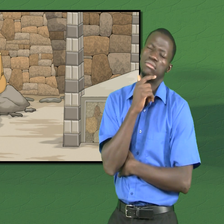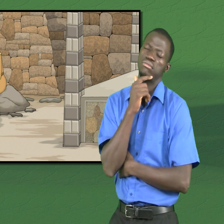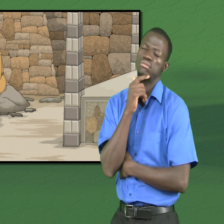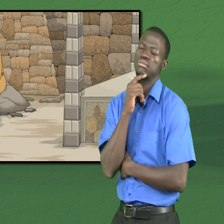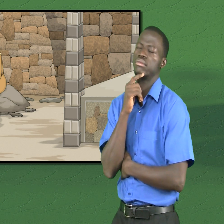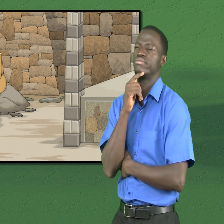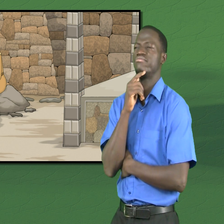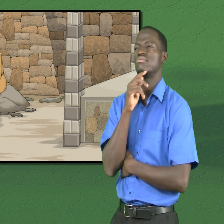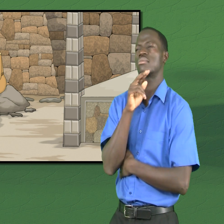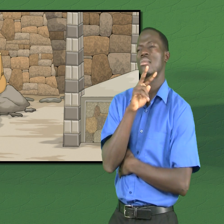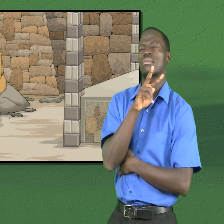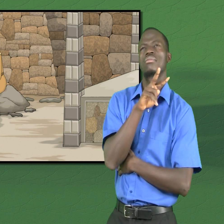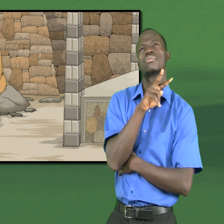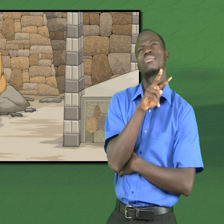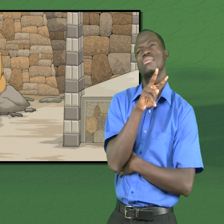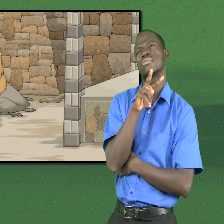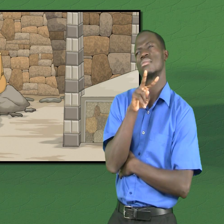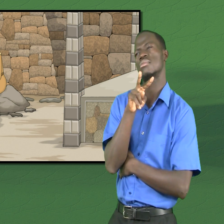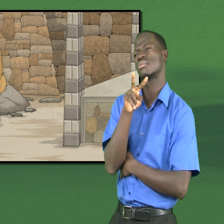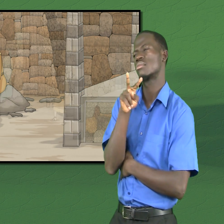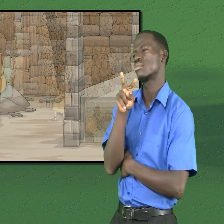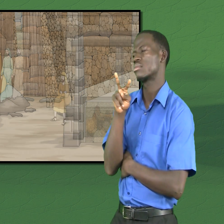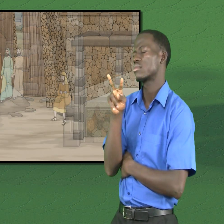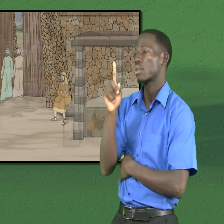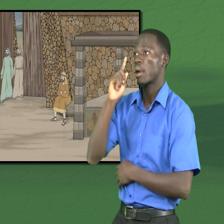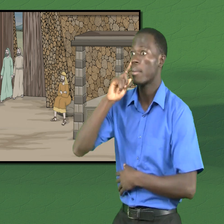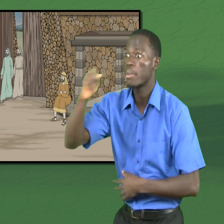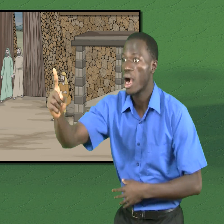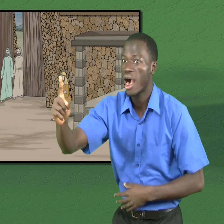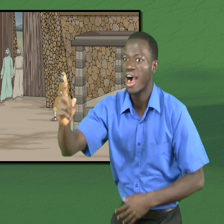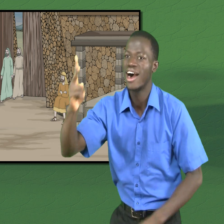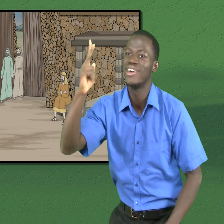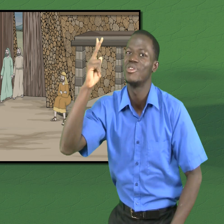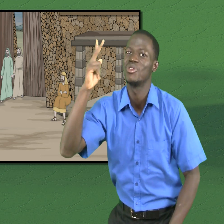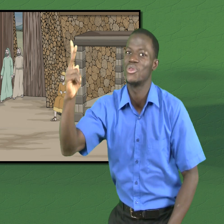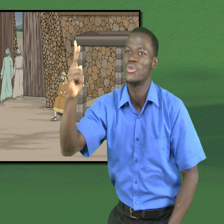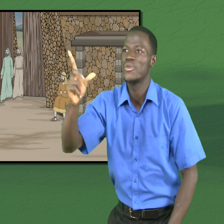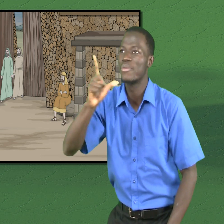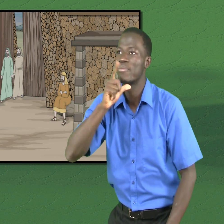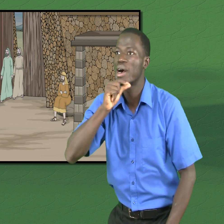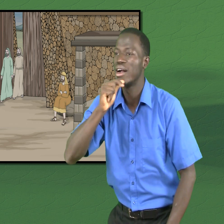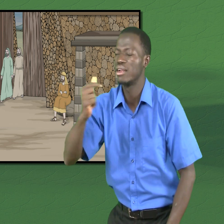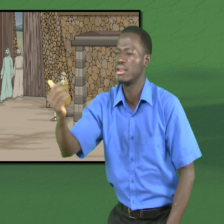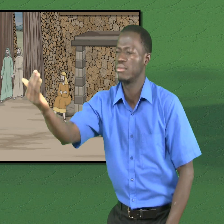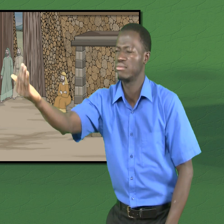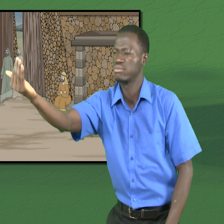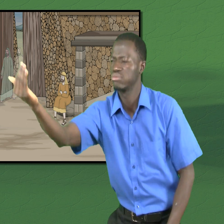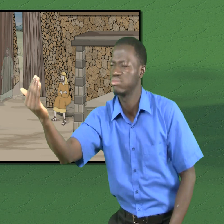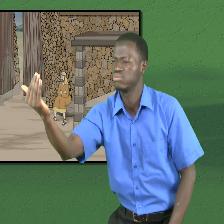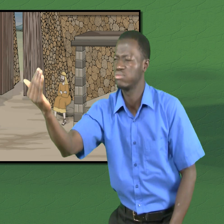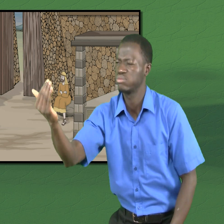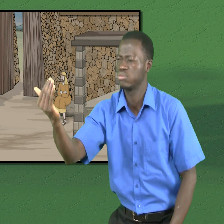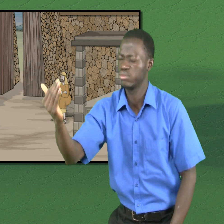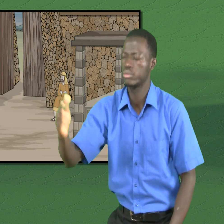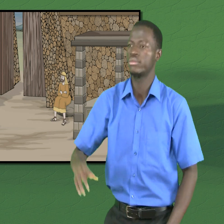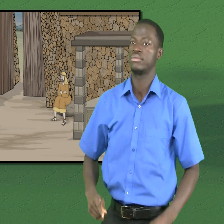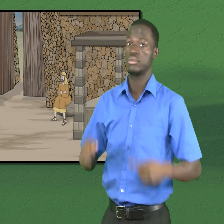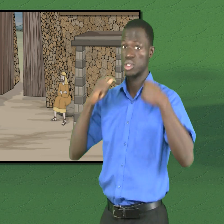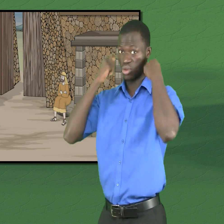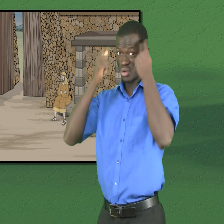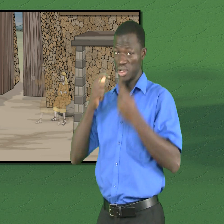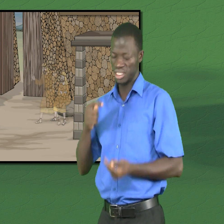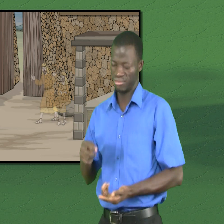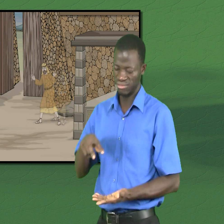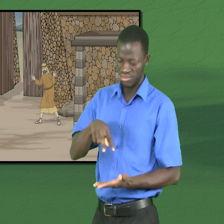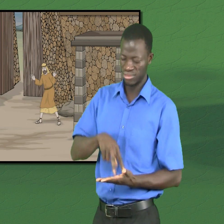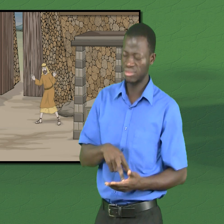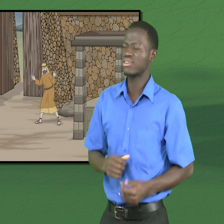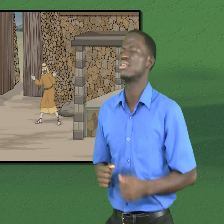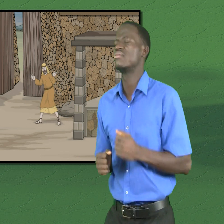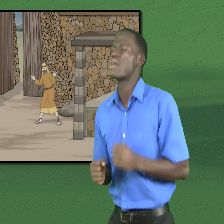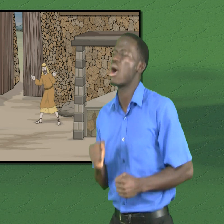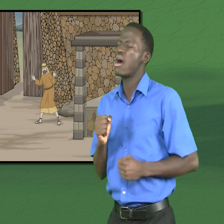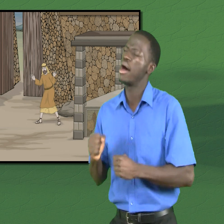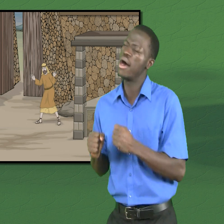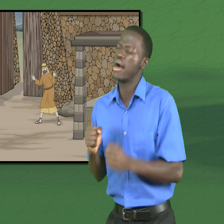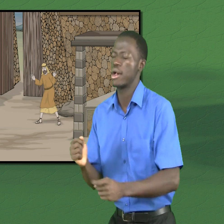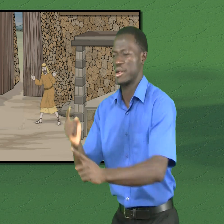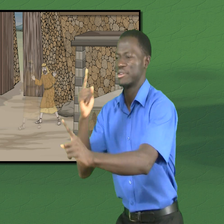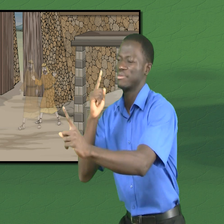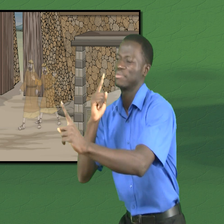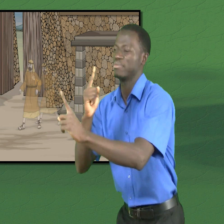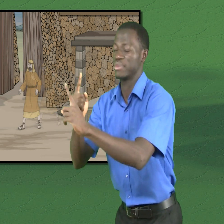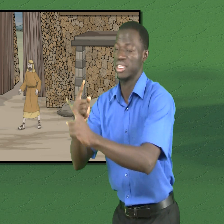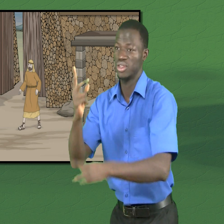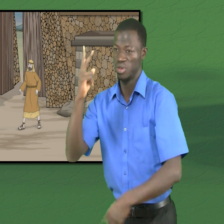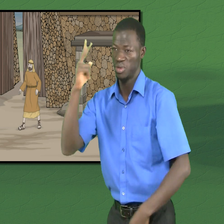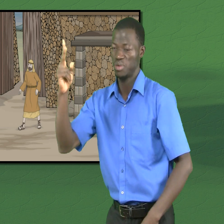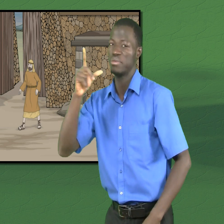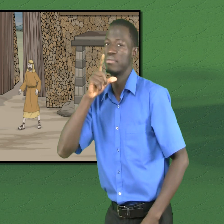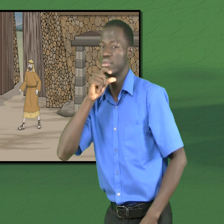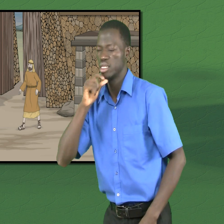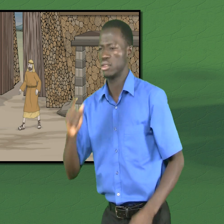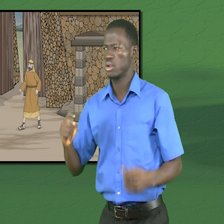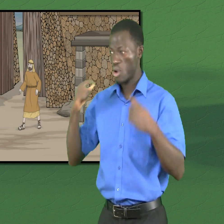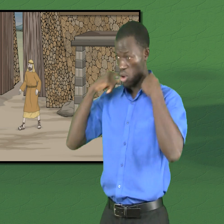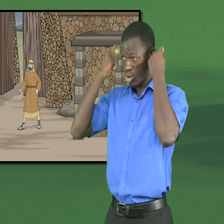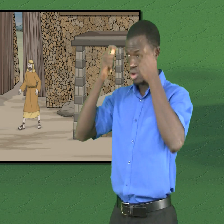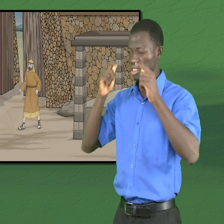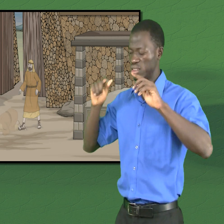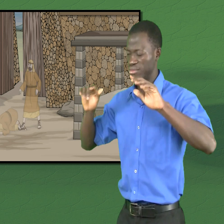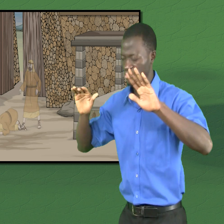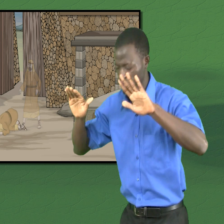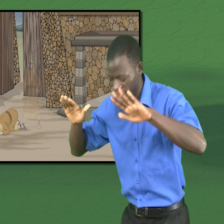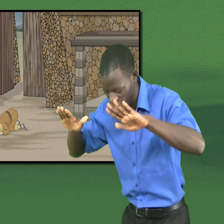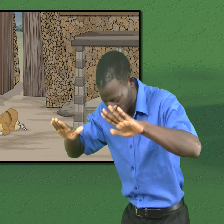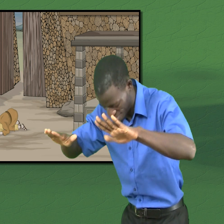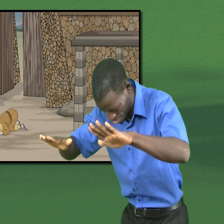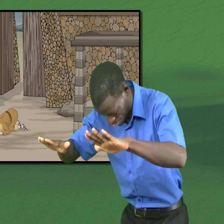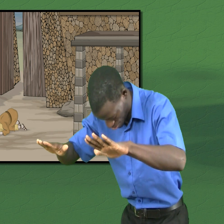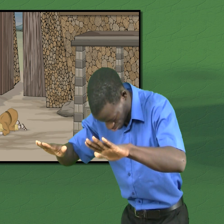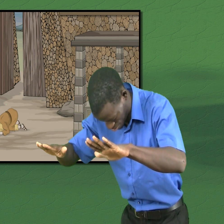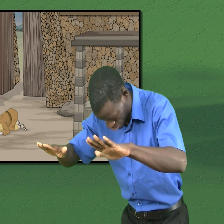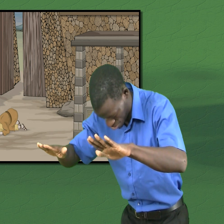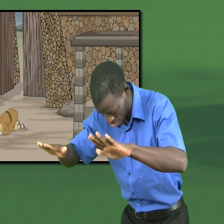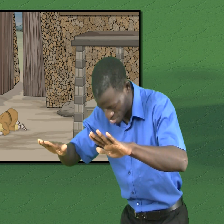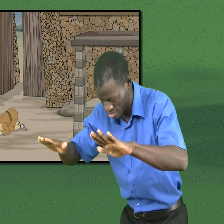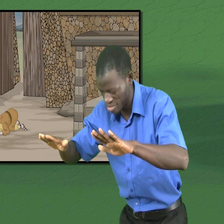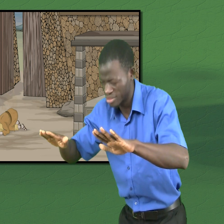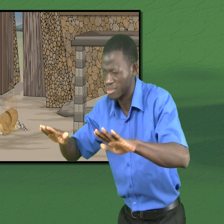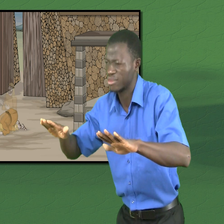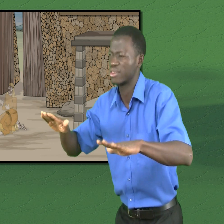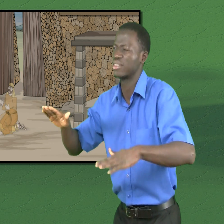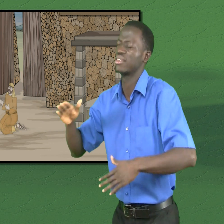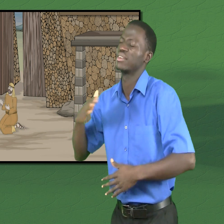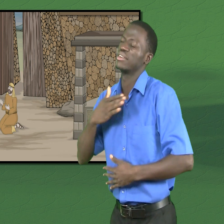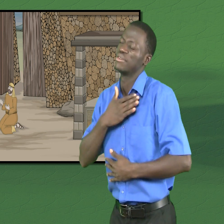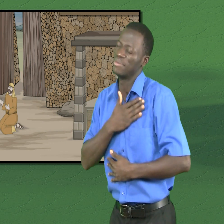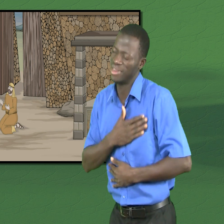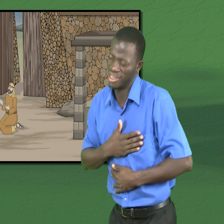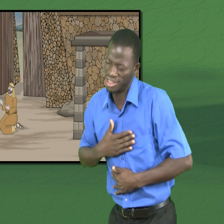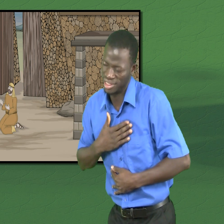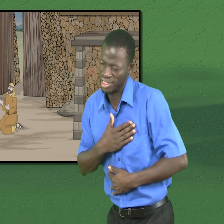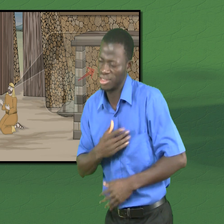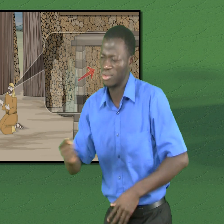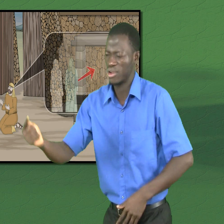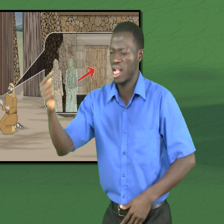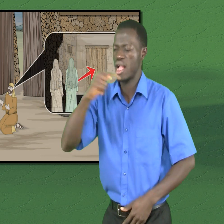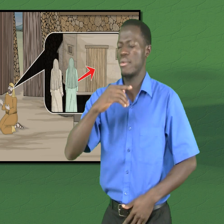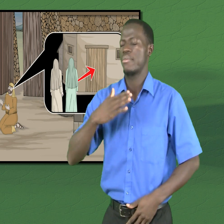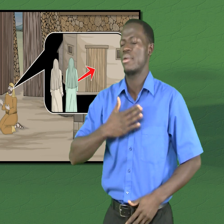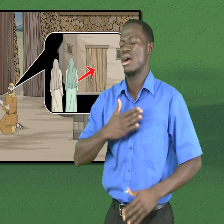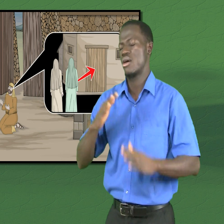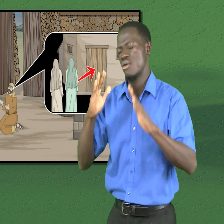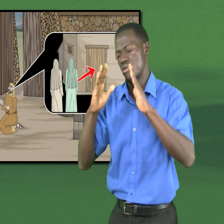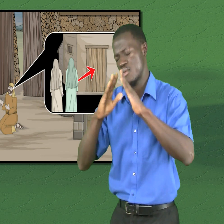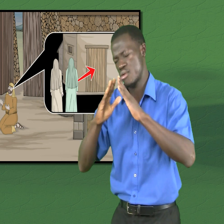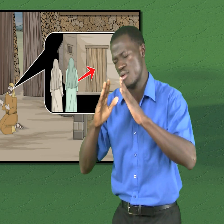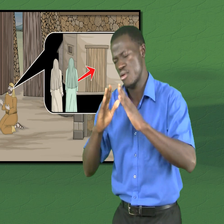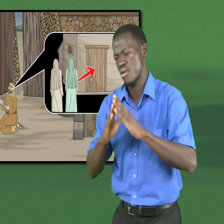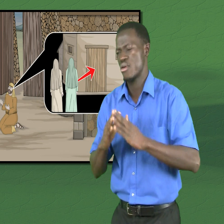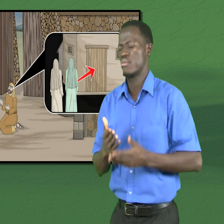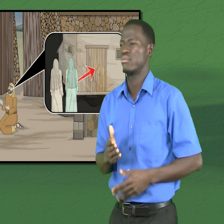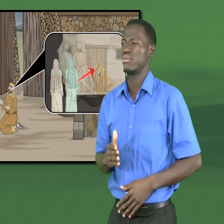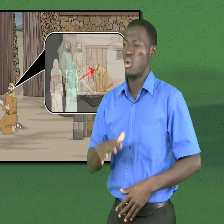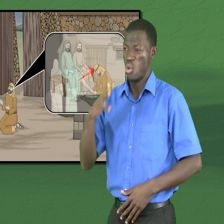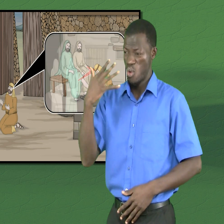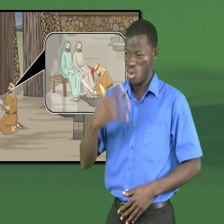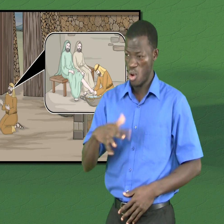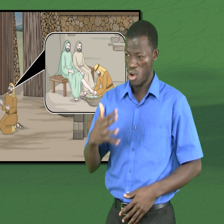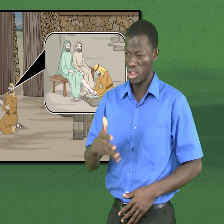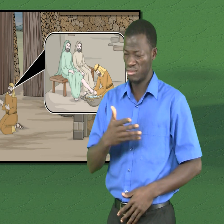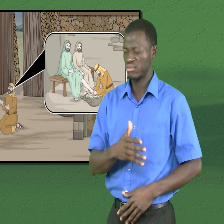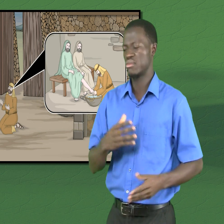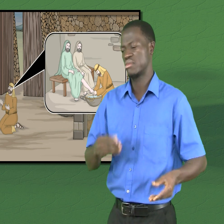When Lot saw them, he got up to meet them, bowed facedown, and said, “My lords, please turn aside into the house of your servant;